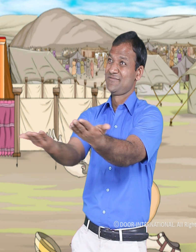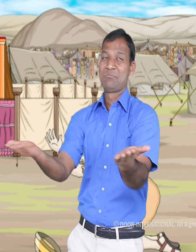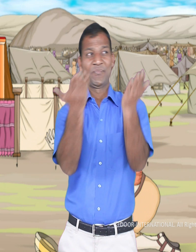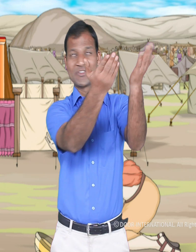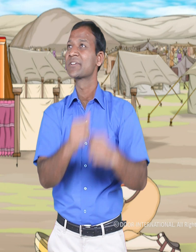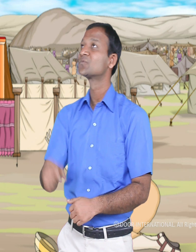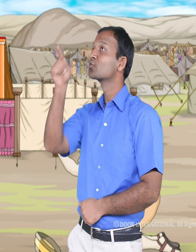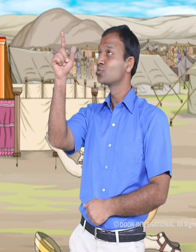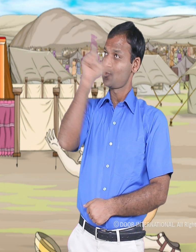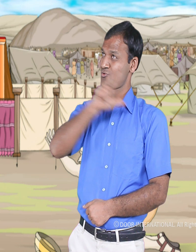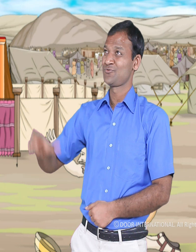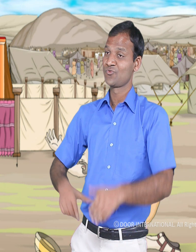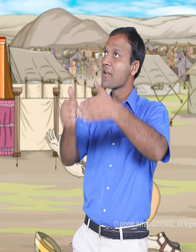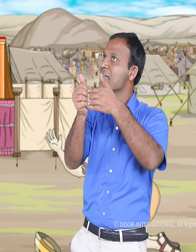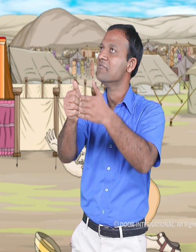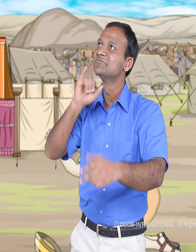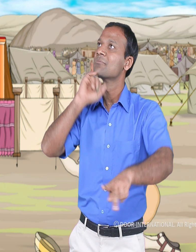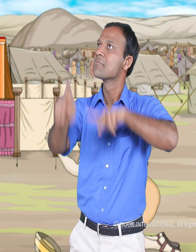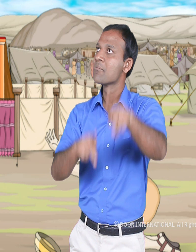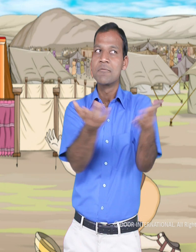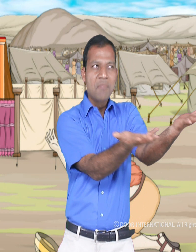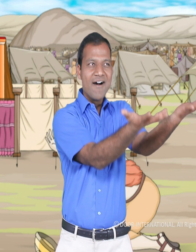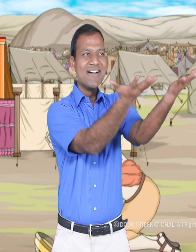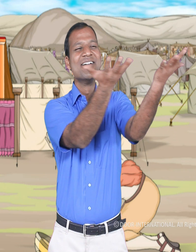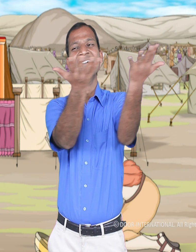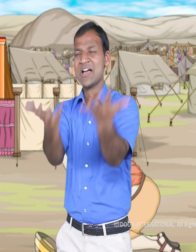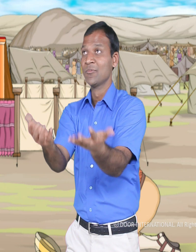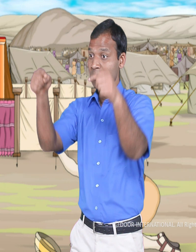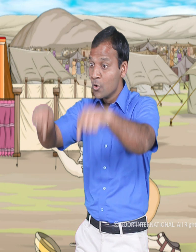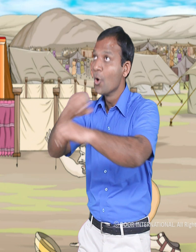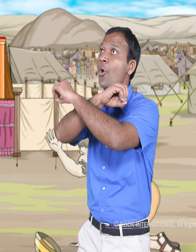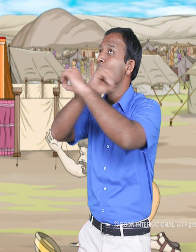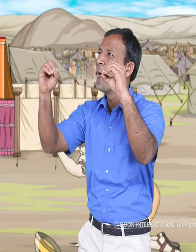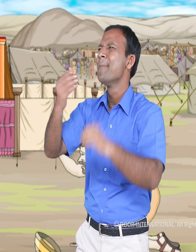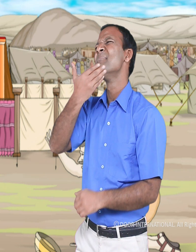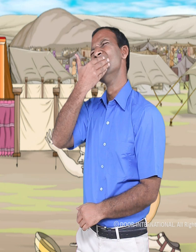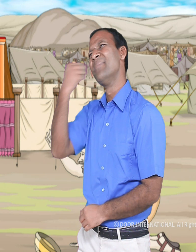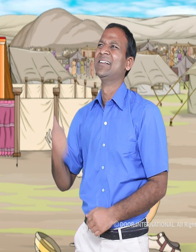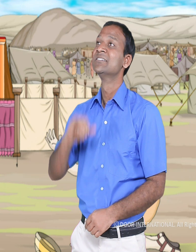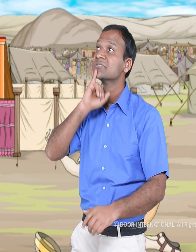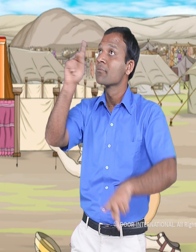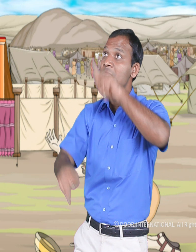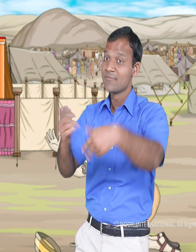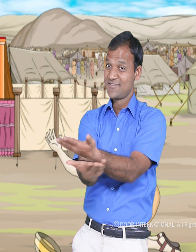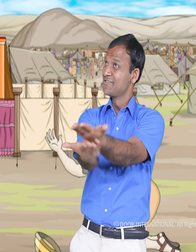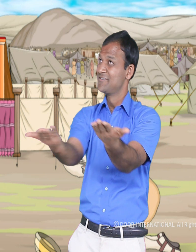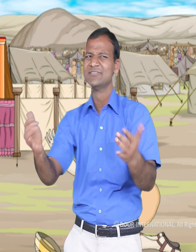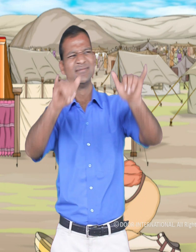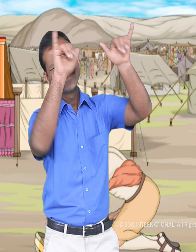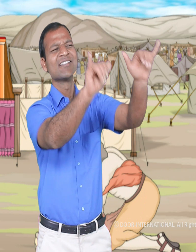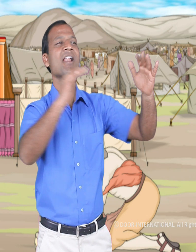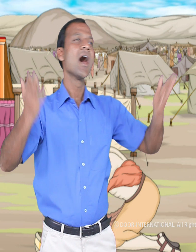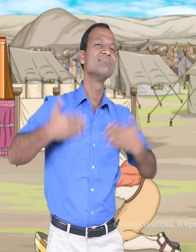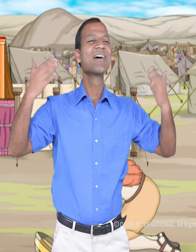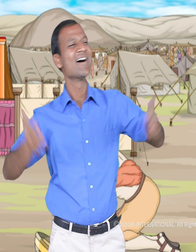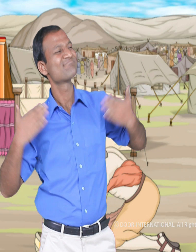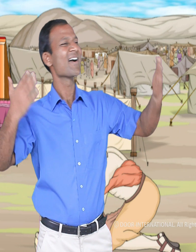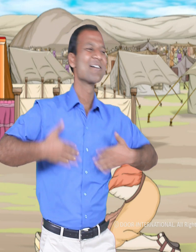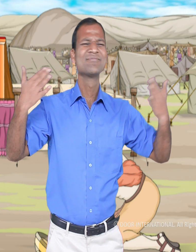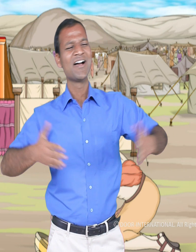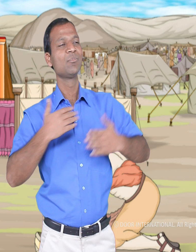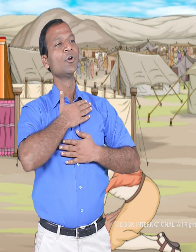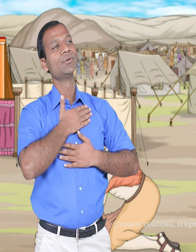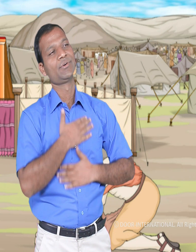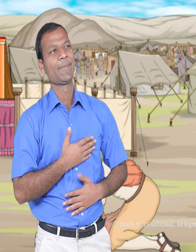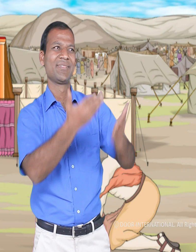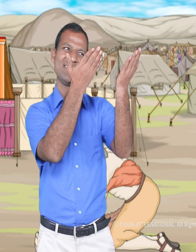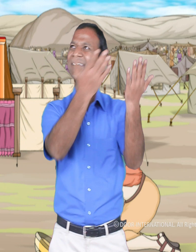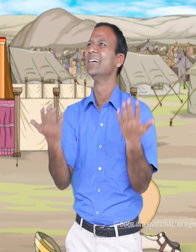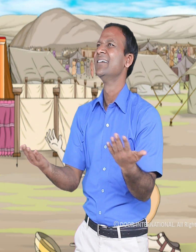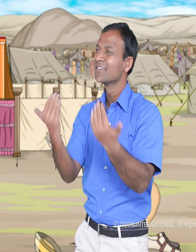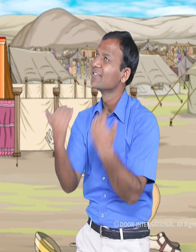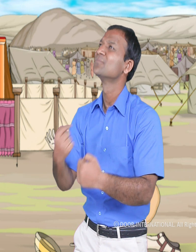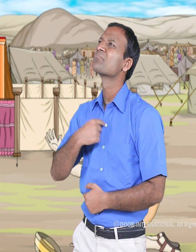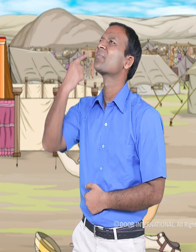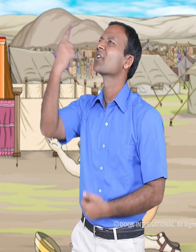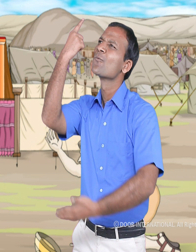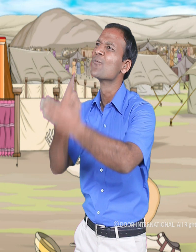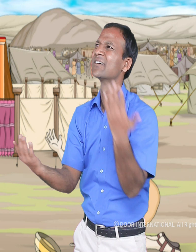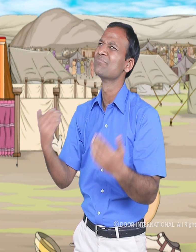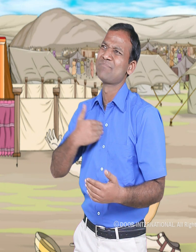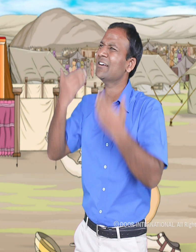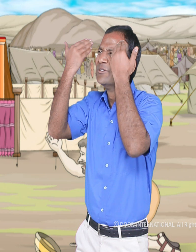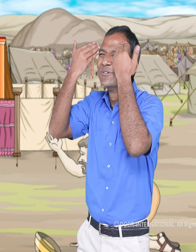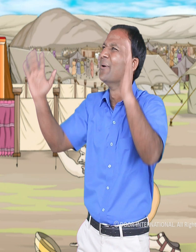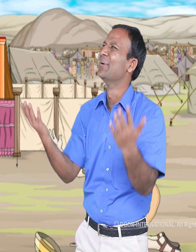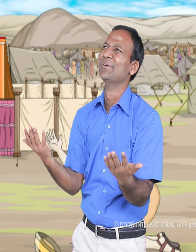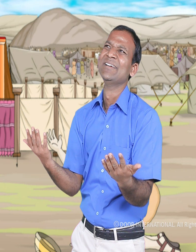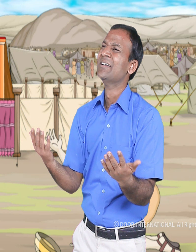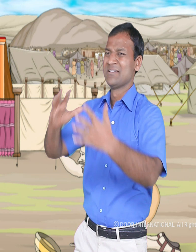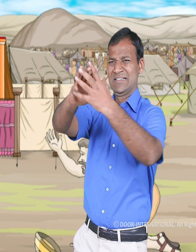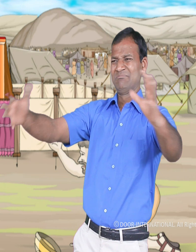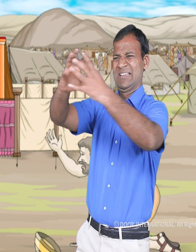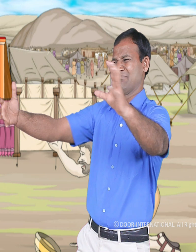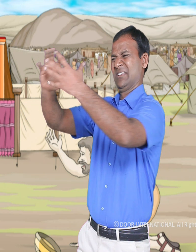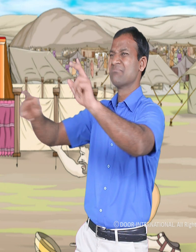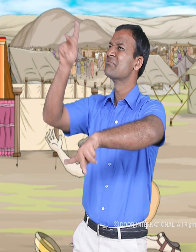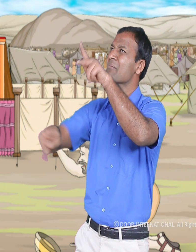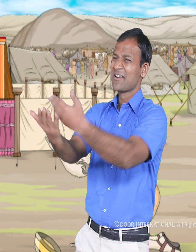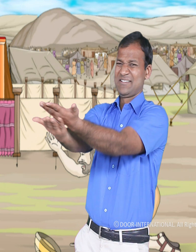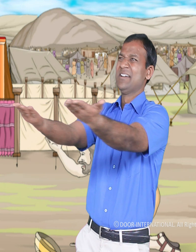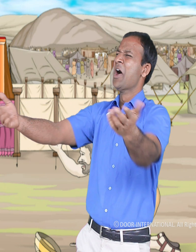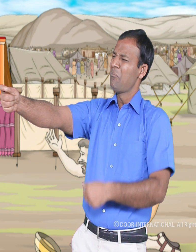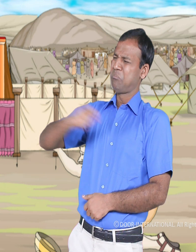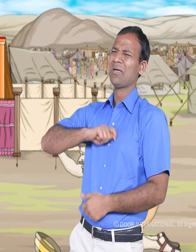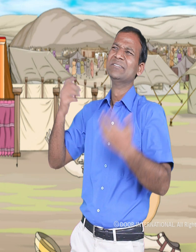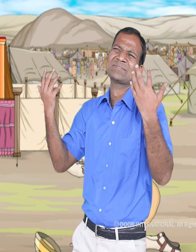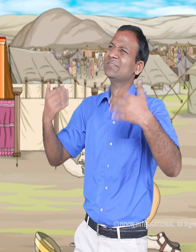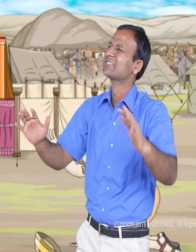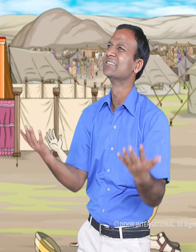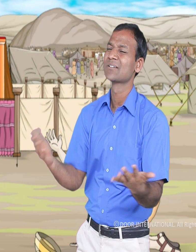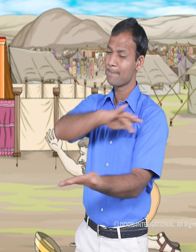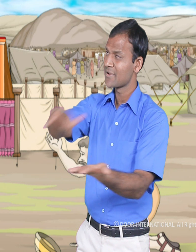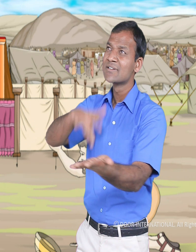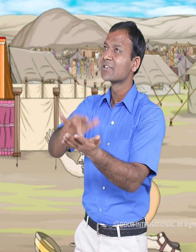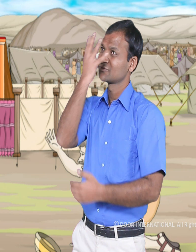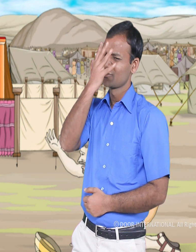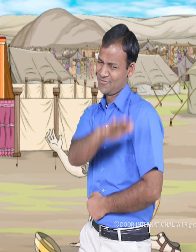O Lord, what can I say, now that Israel has turned its back and run from its enemies?